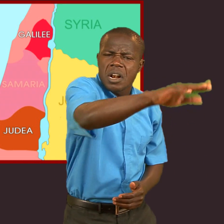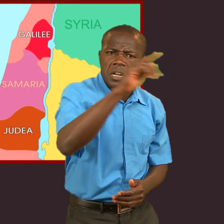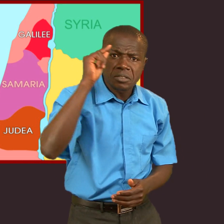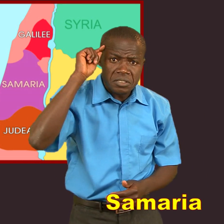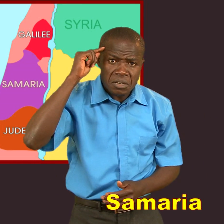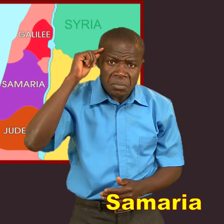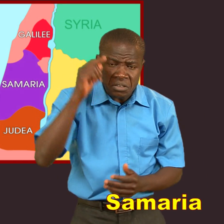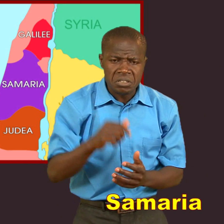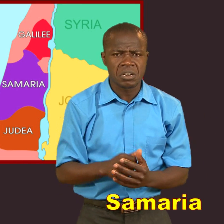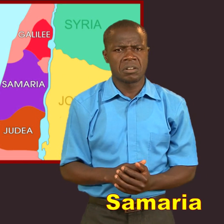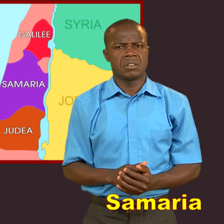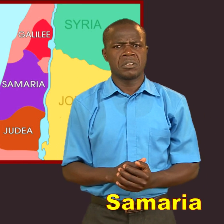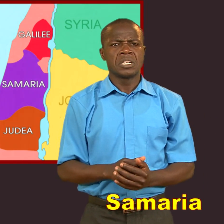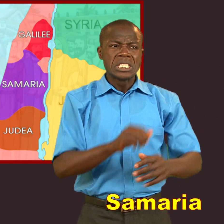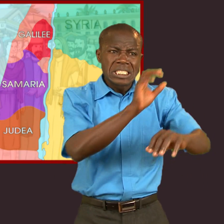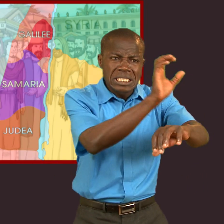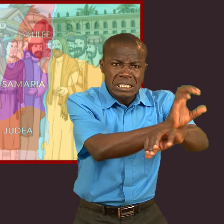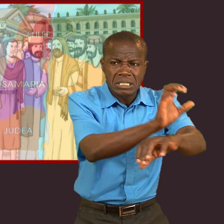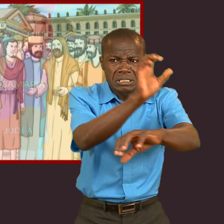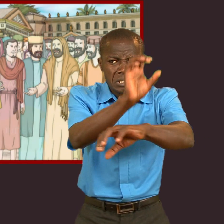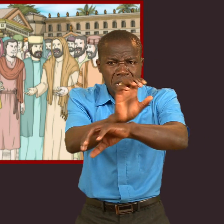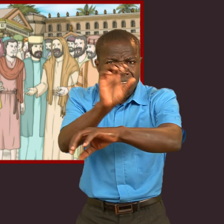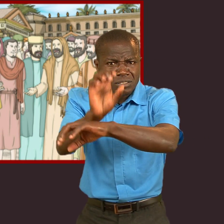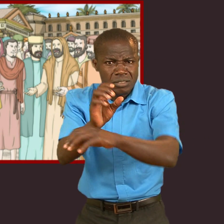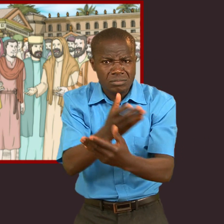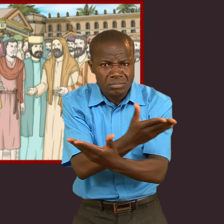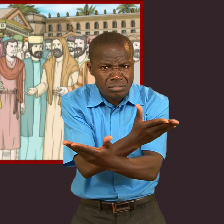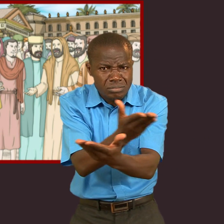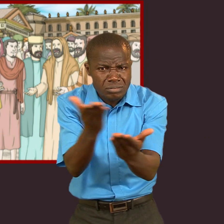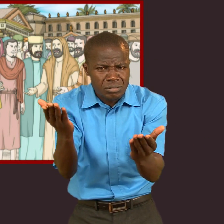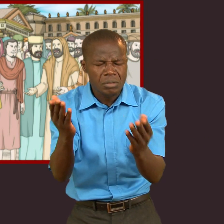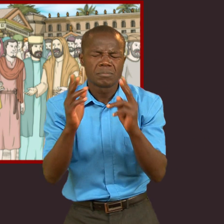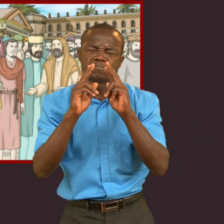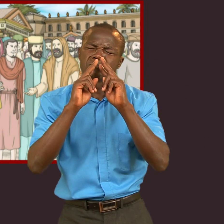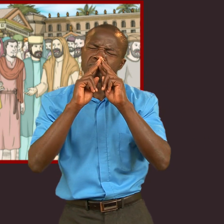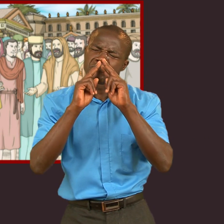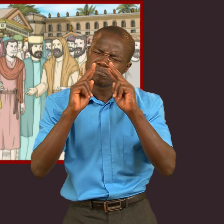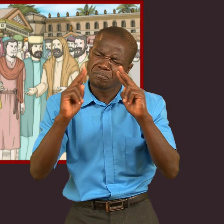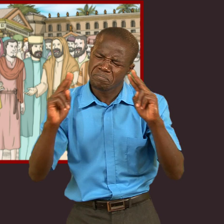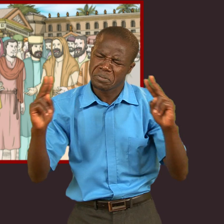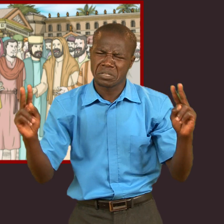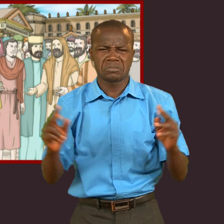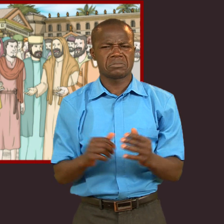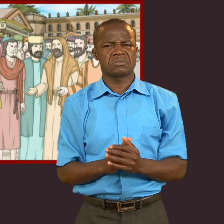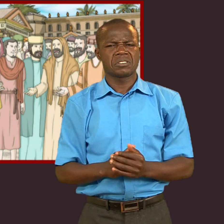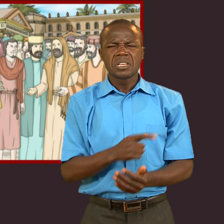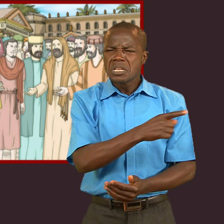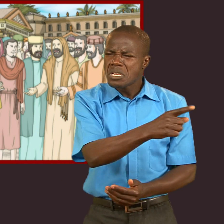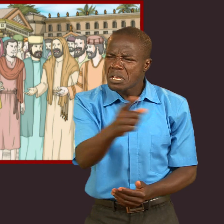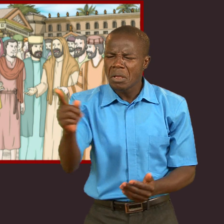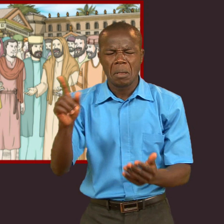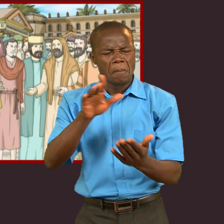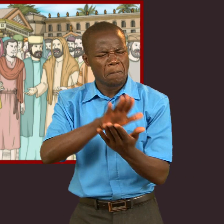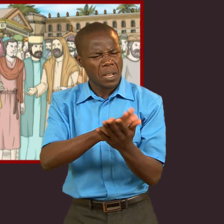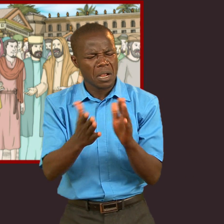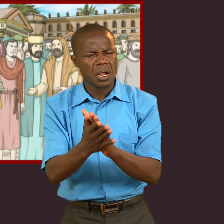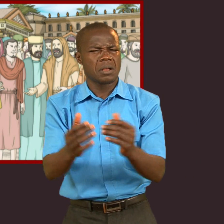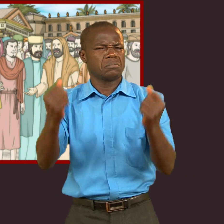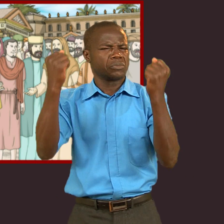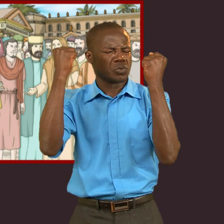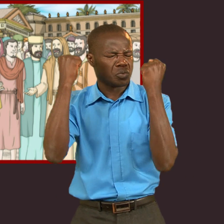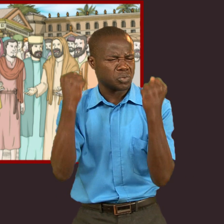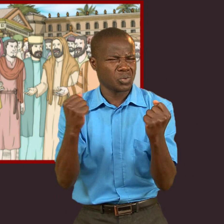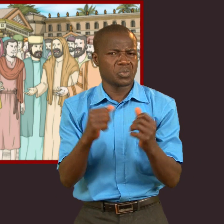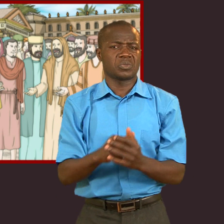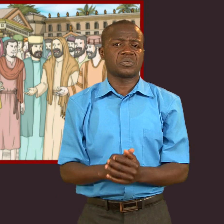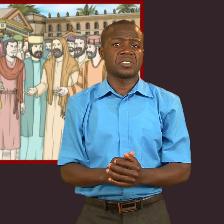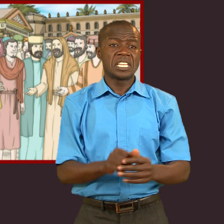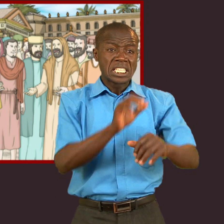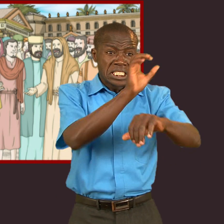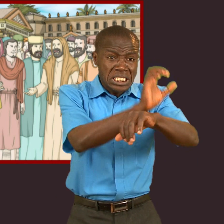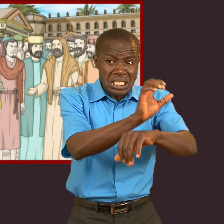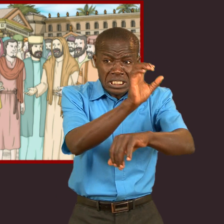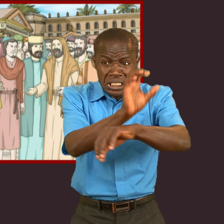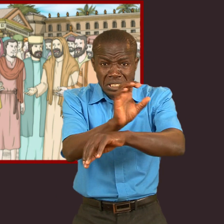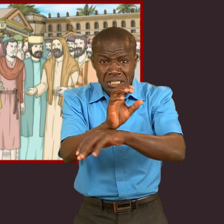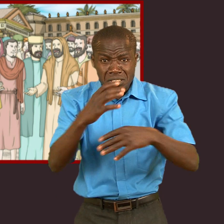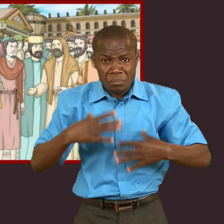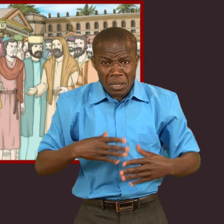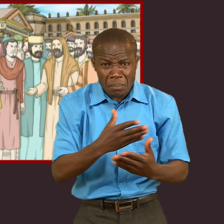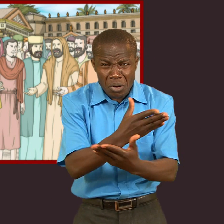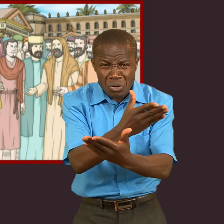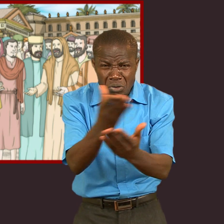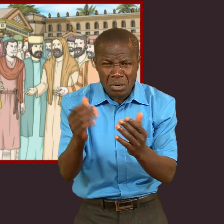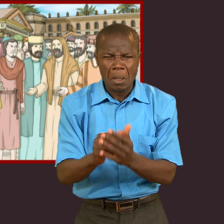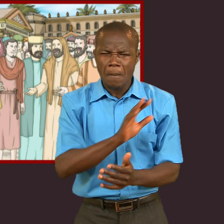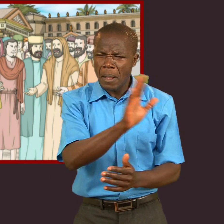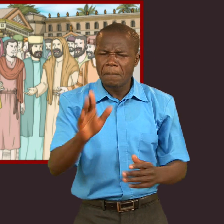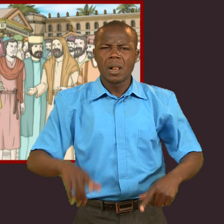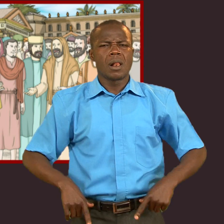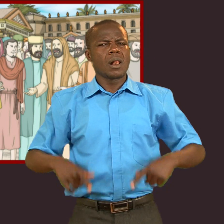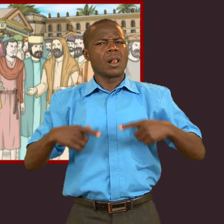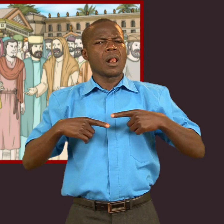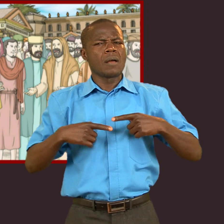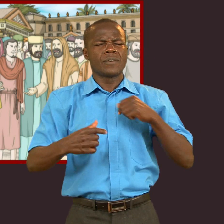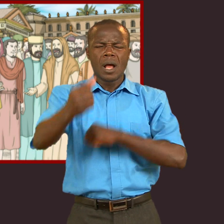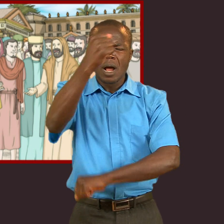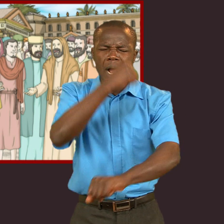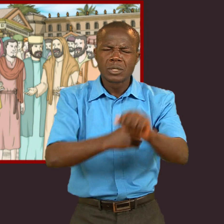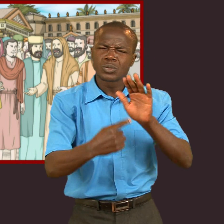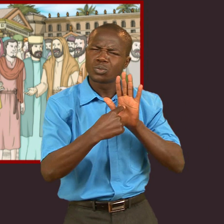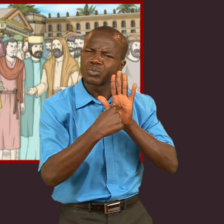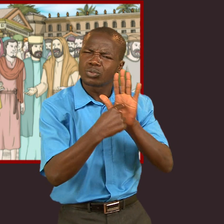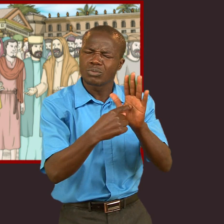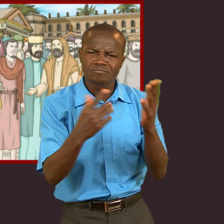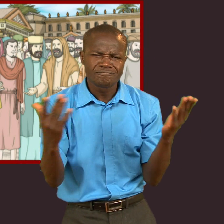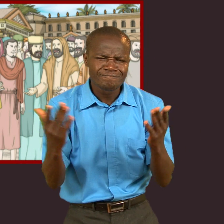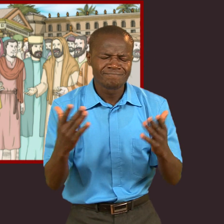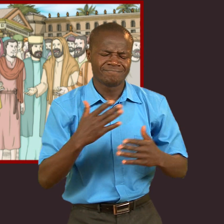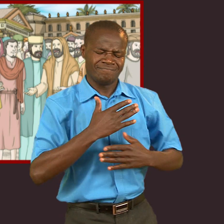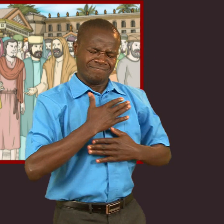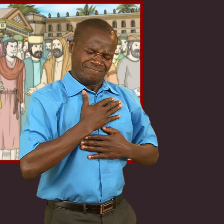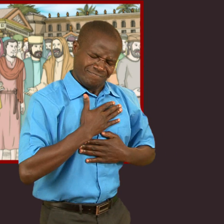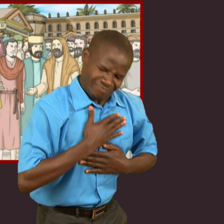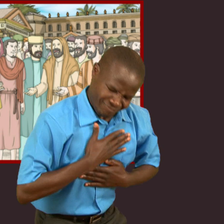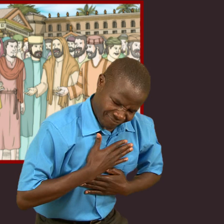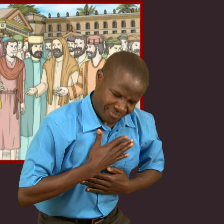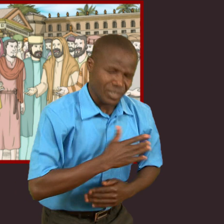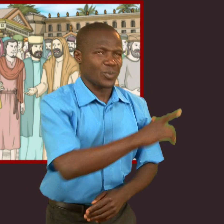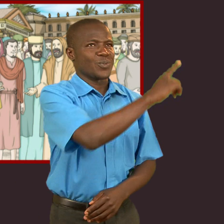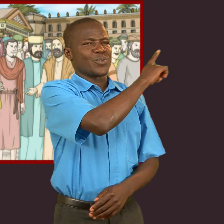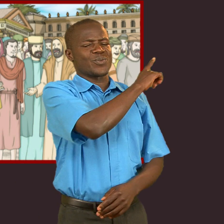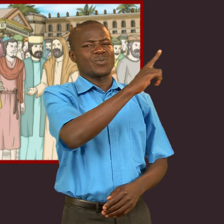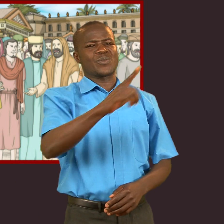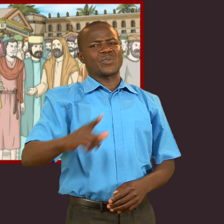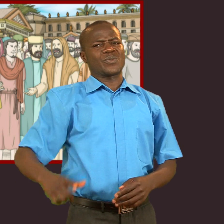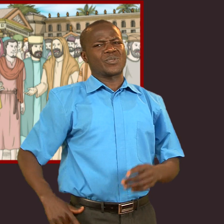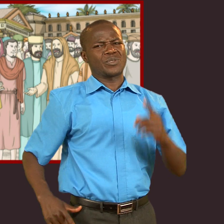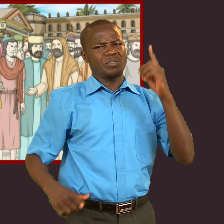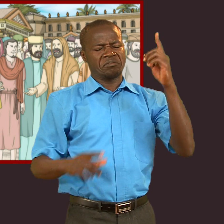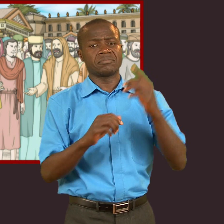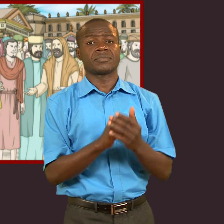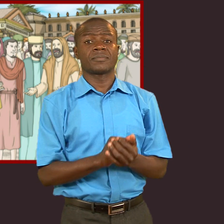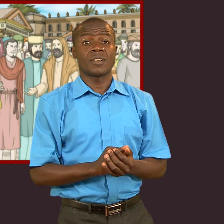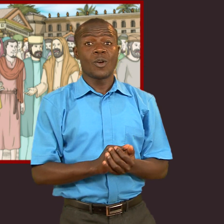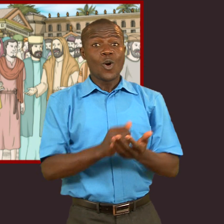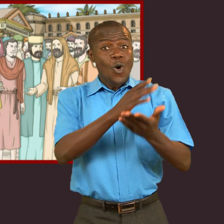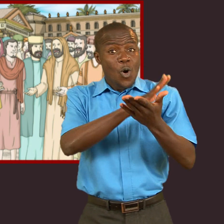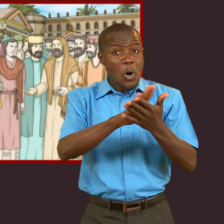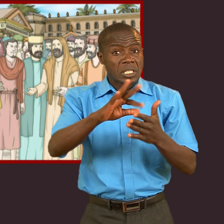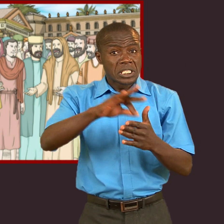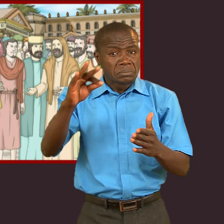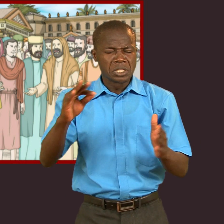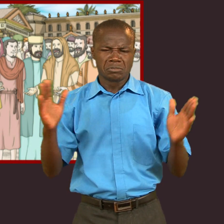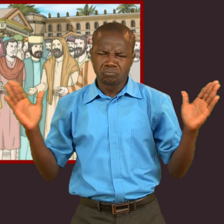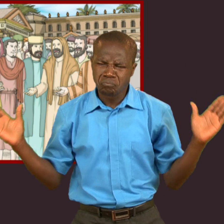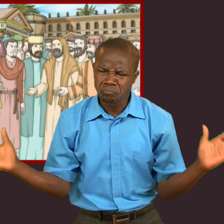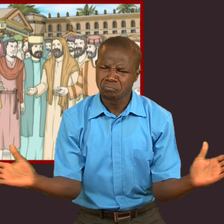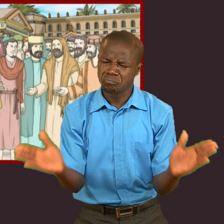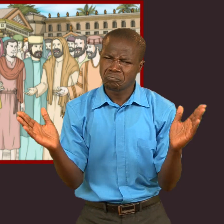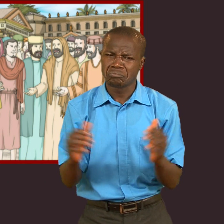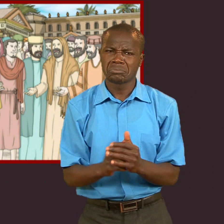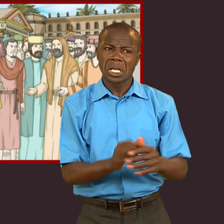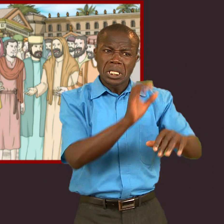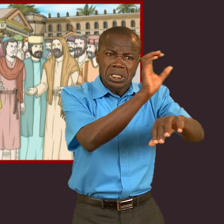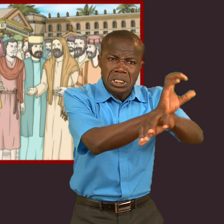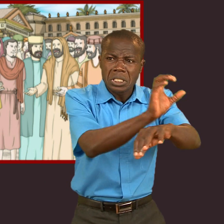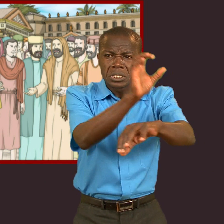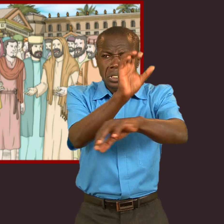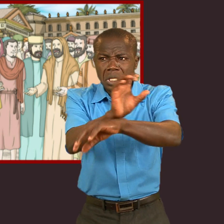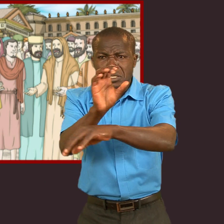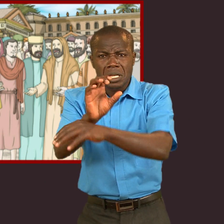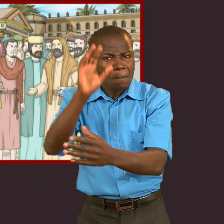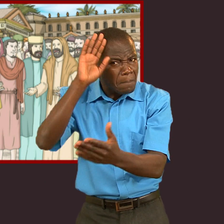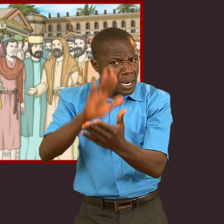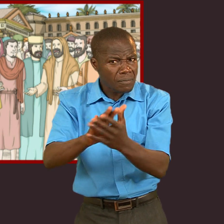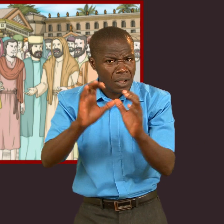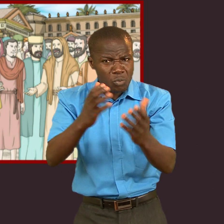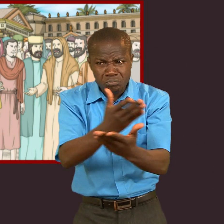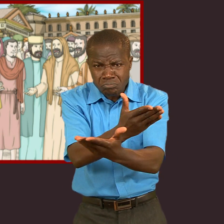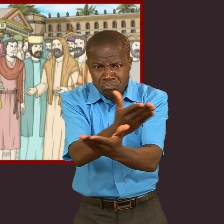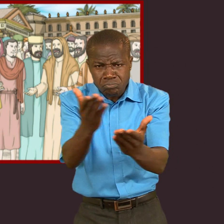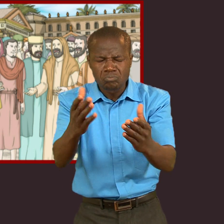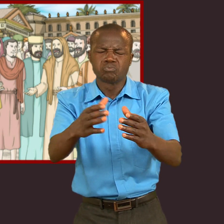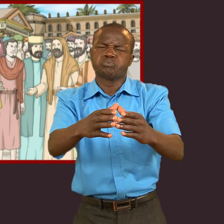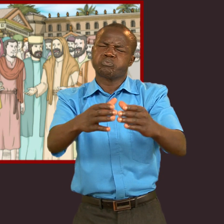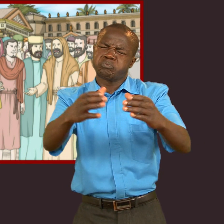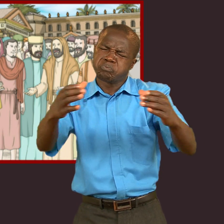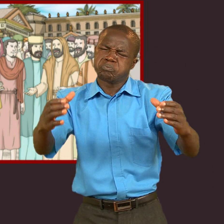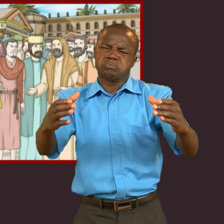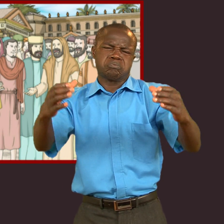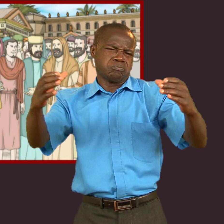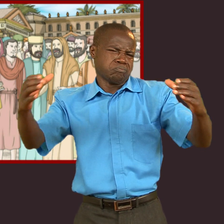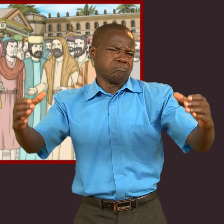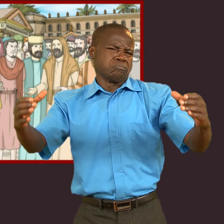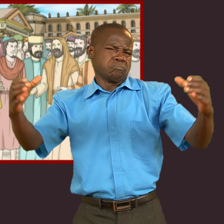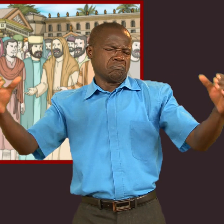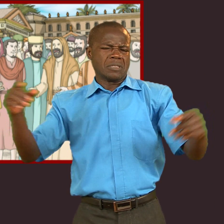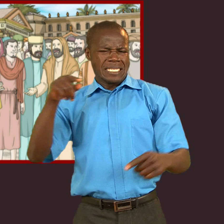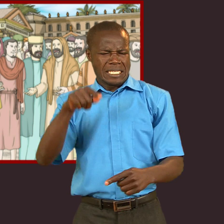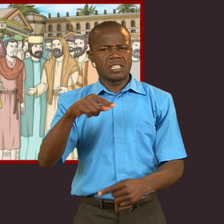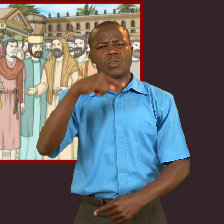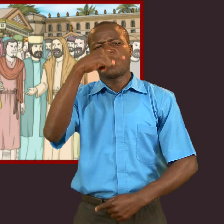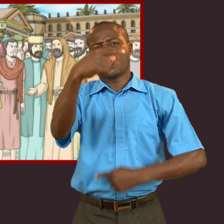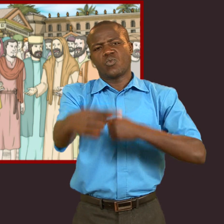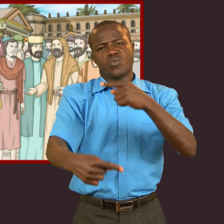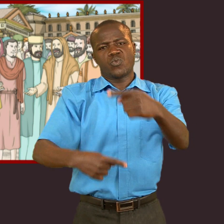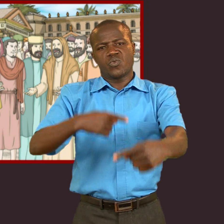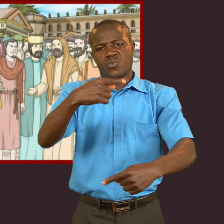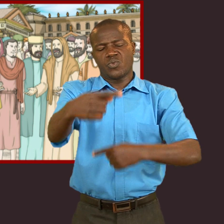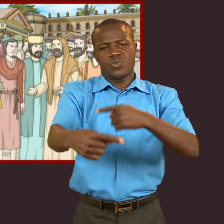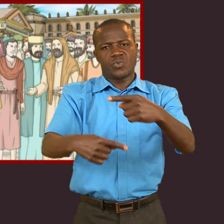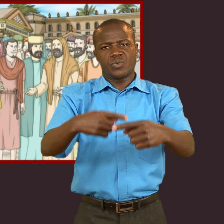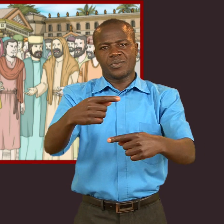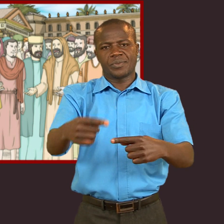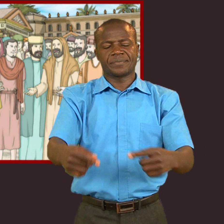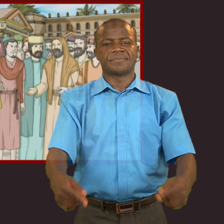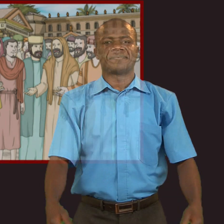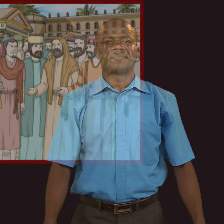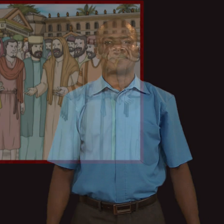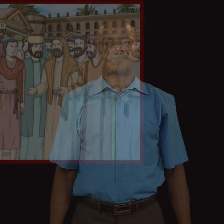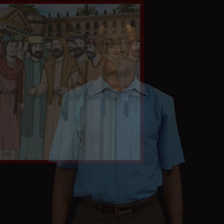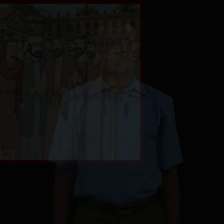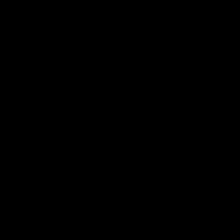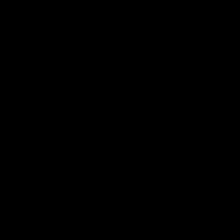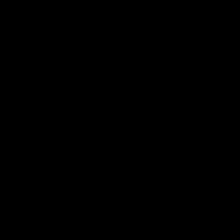It grew in strength and numbers, living in the fear of the Lord and the encouragement of the Holy Spirit.